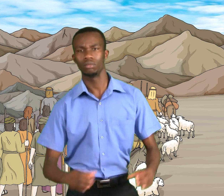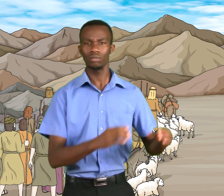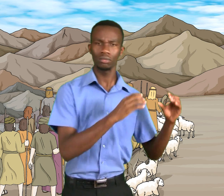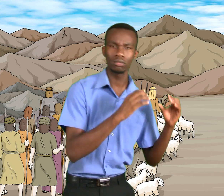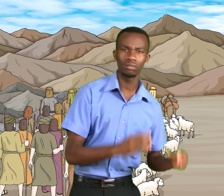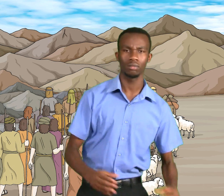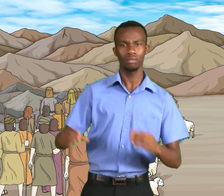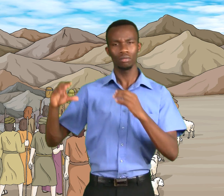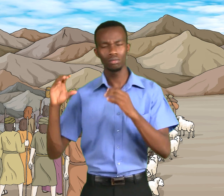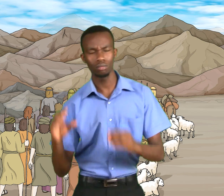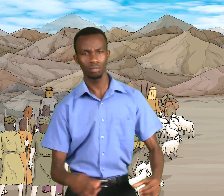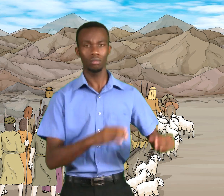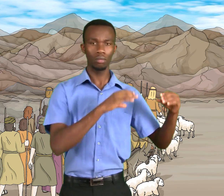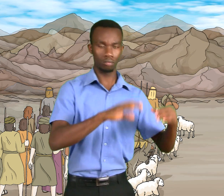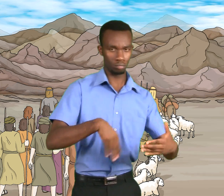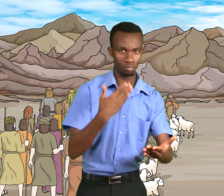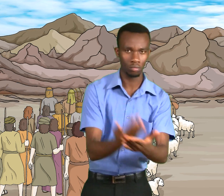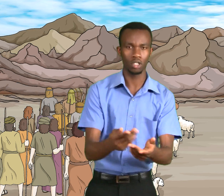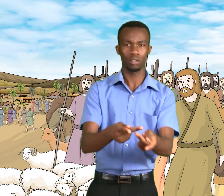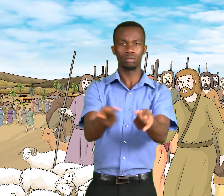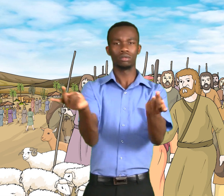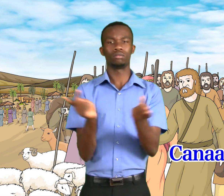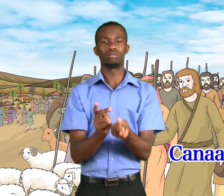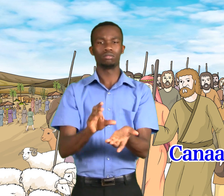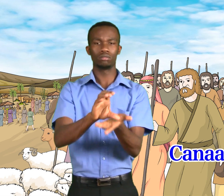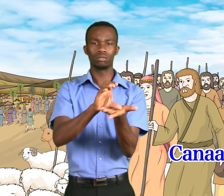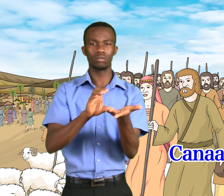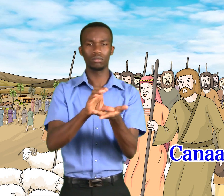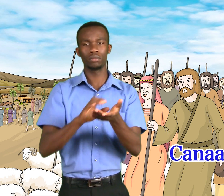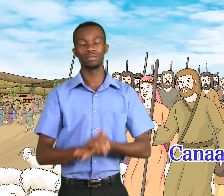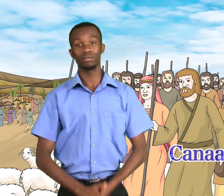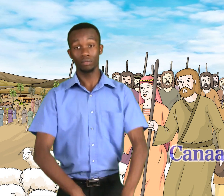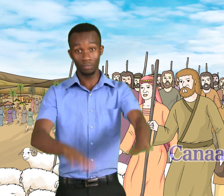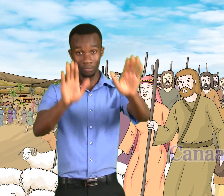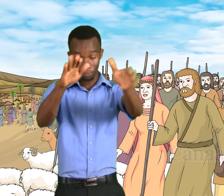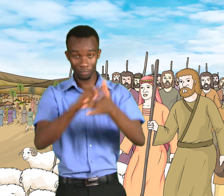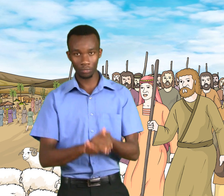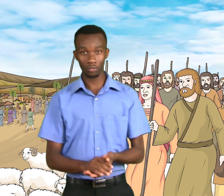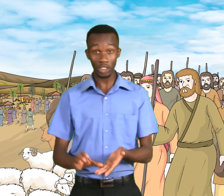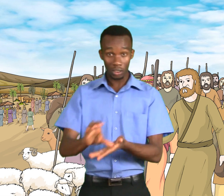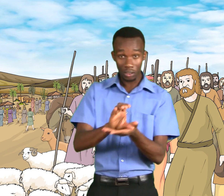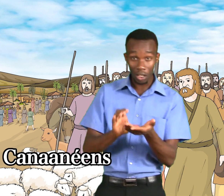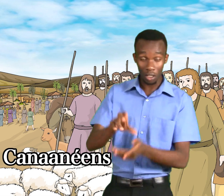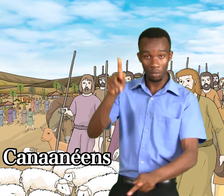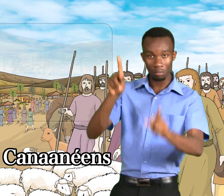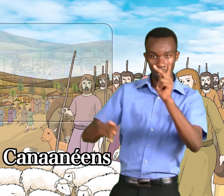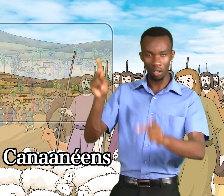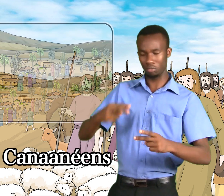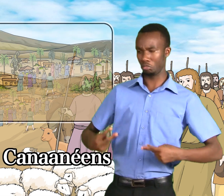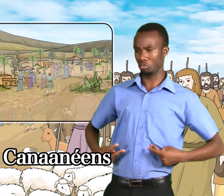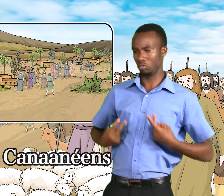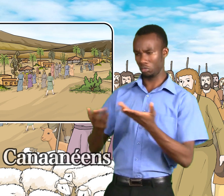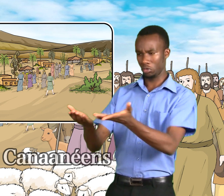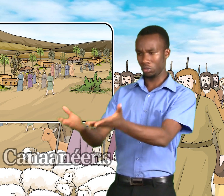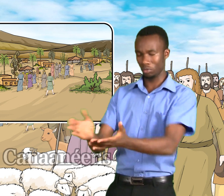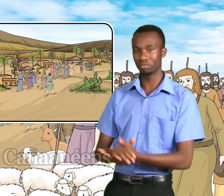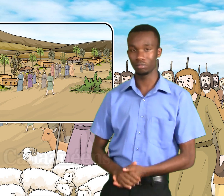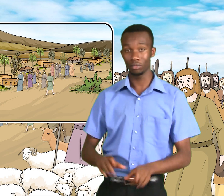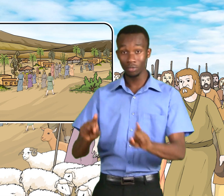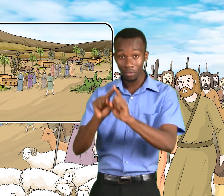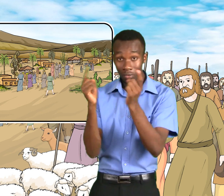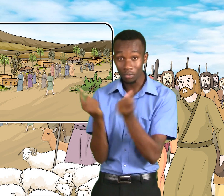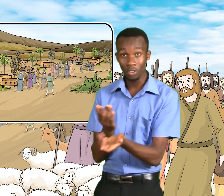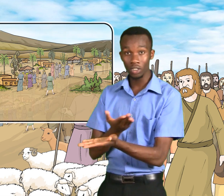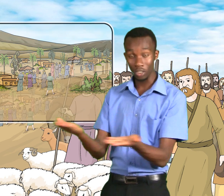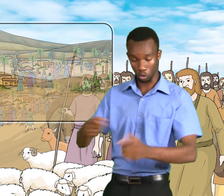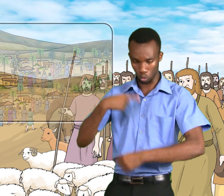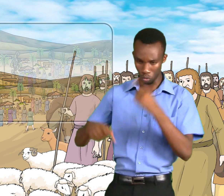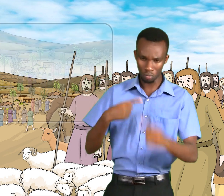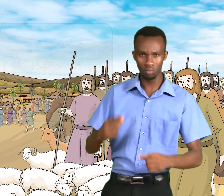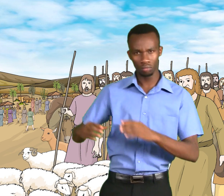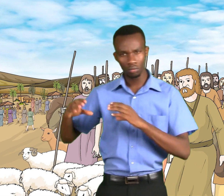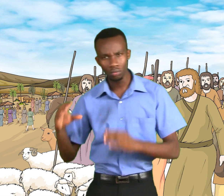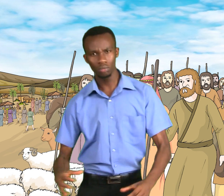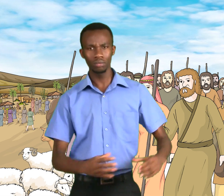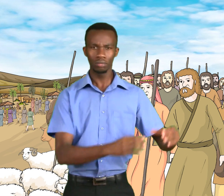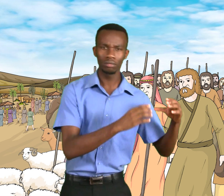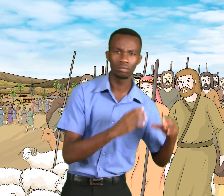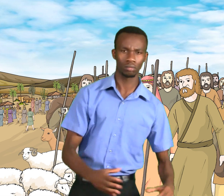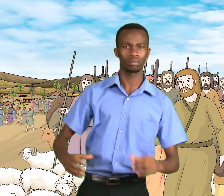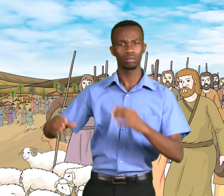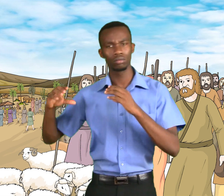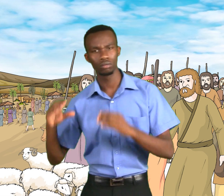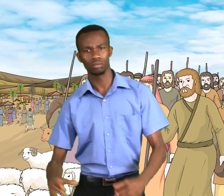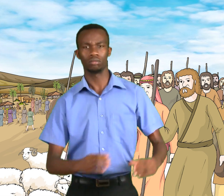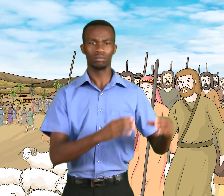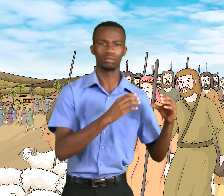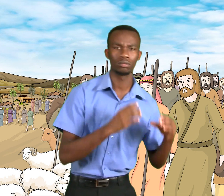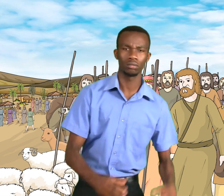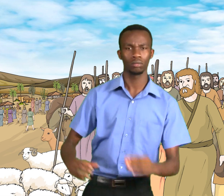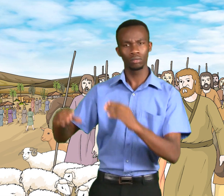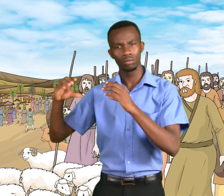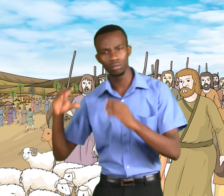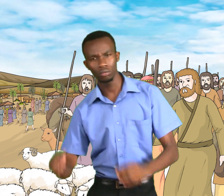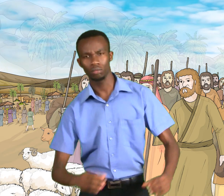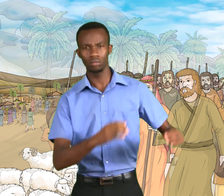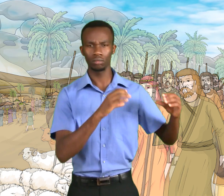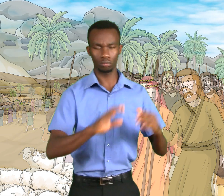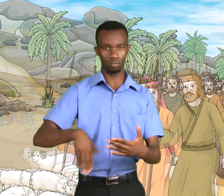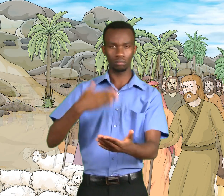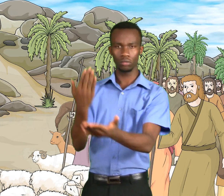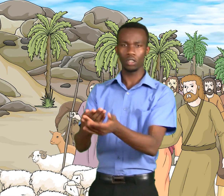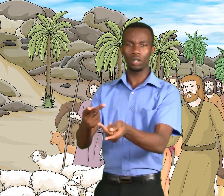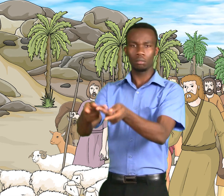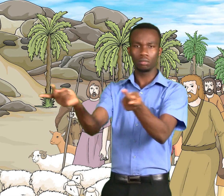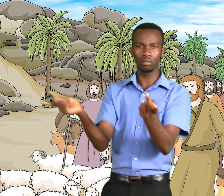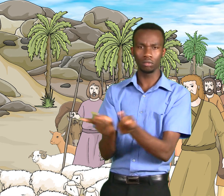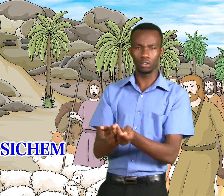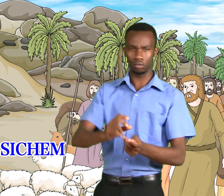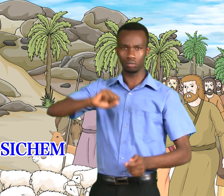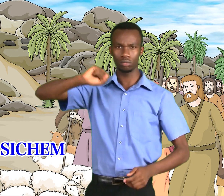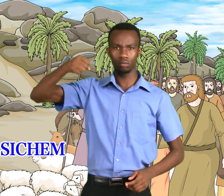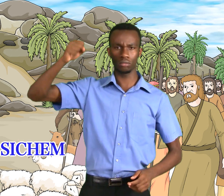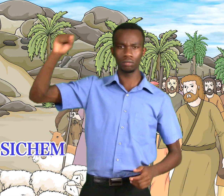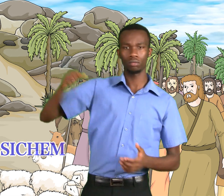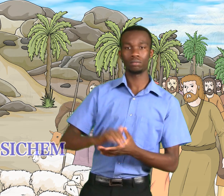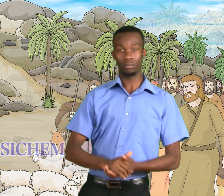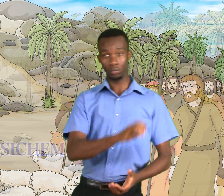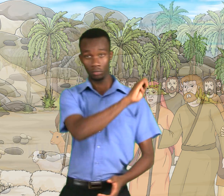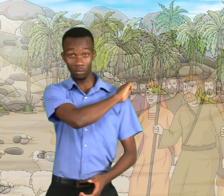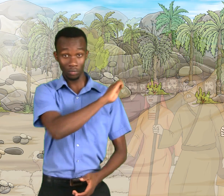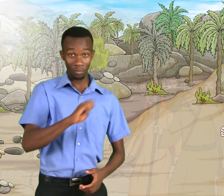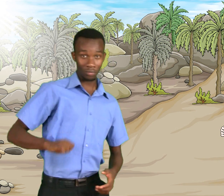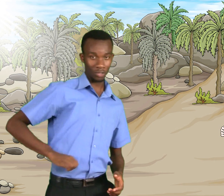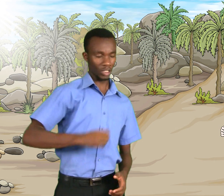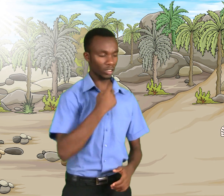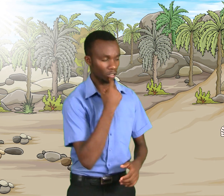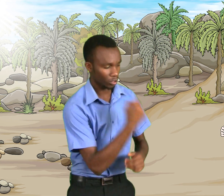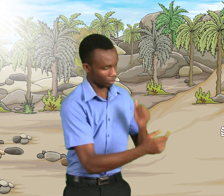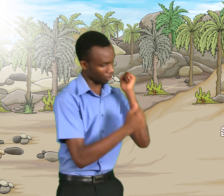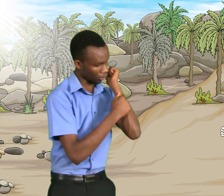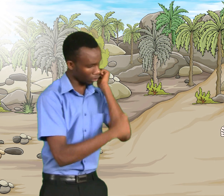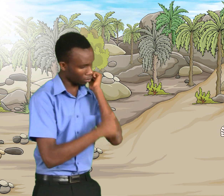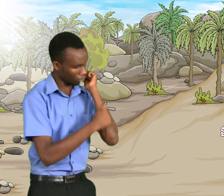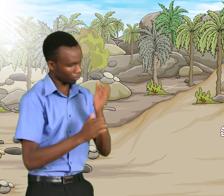When they came to the land of Canaan, Abram traveled through the land as far as the site of the Oak of Moreh at Shechem. And at that time the Canaanites were in the land.